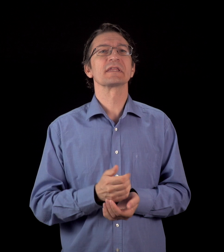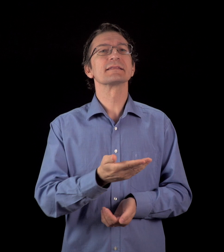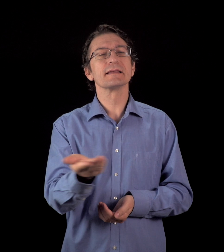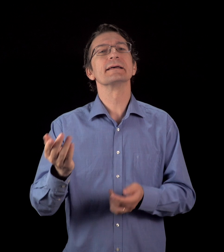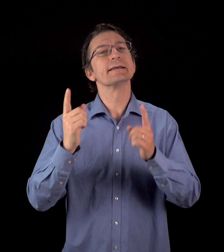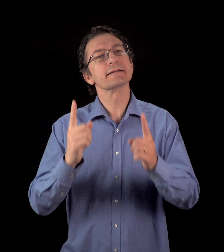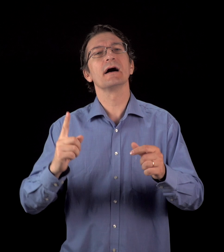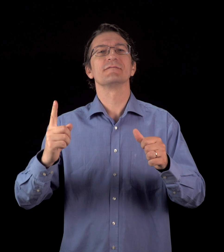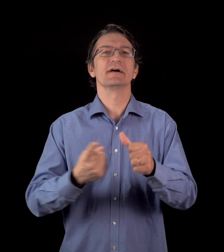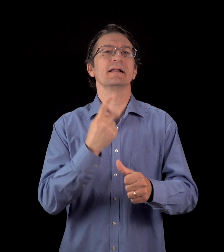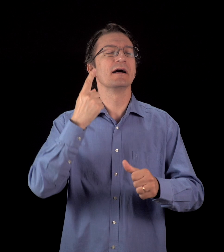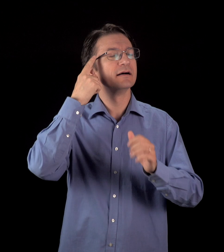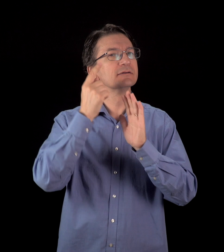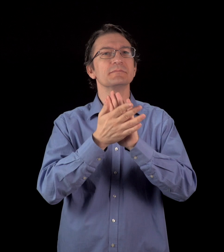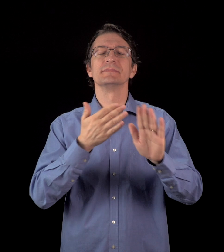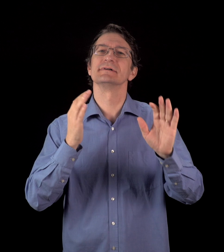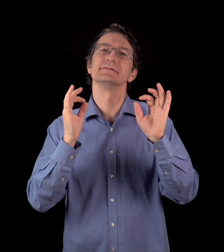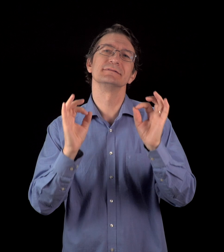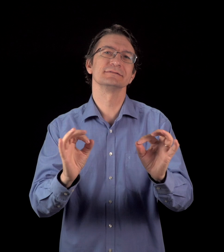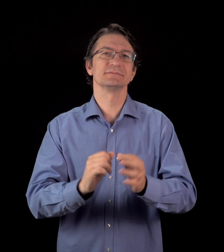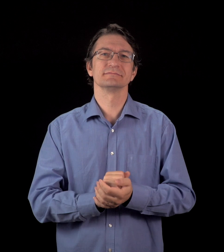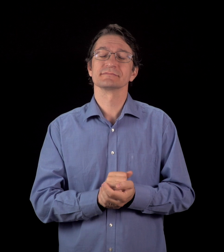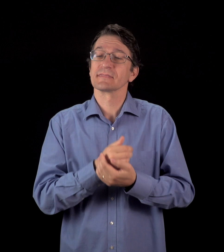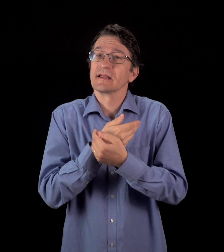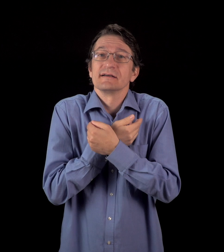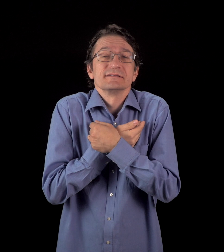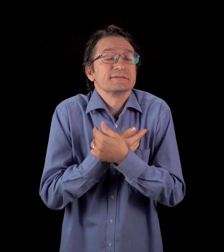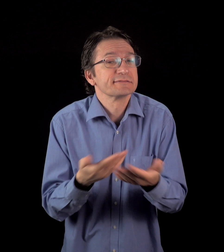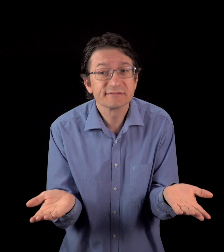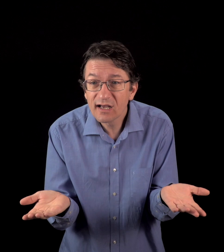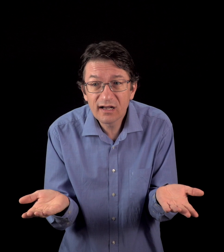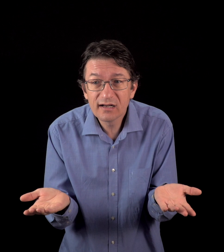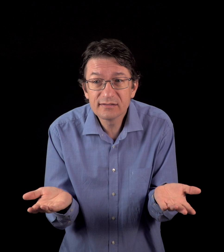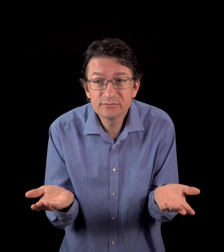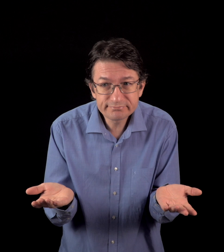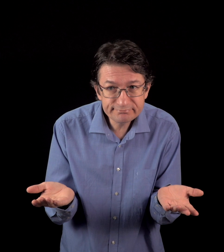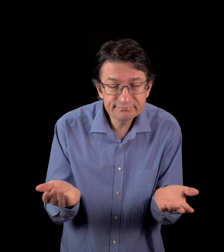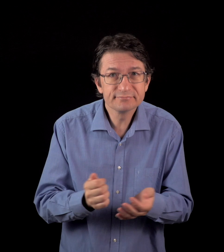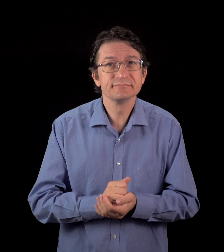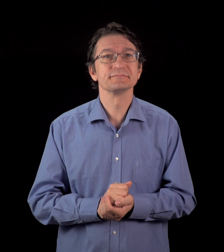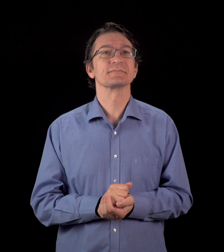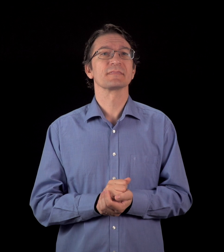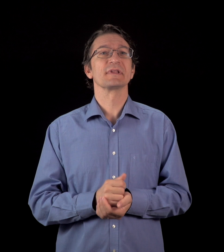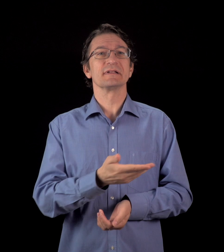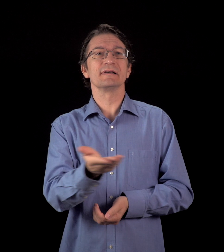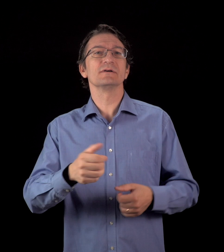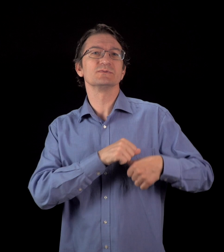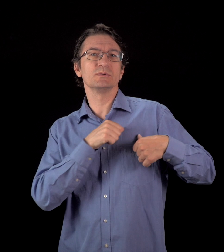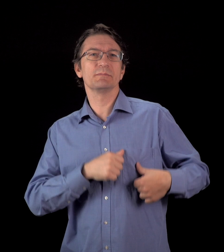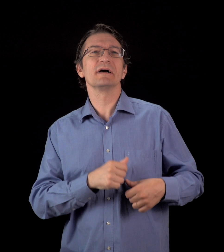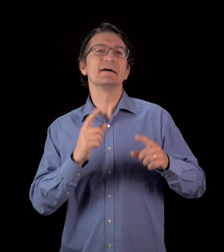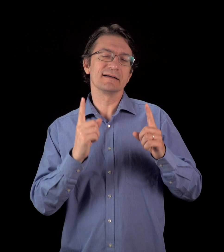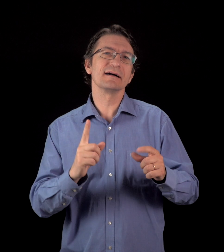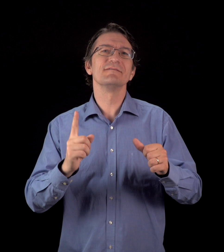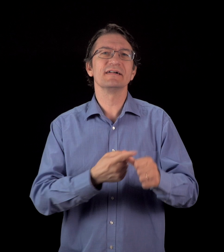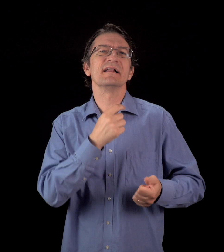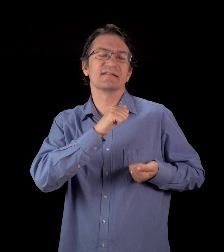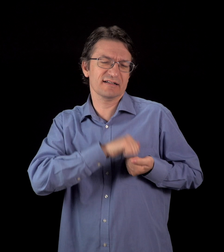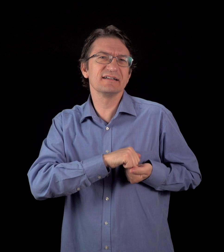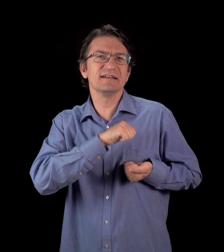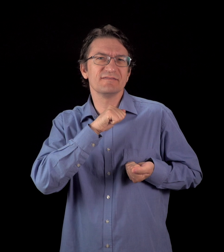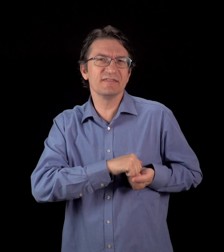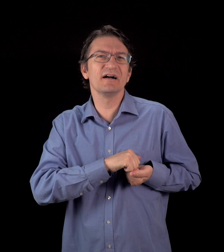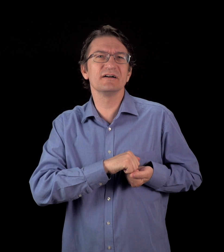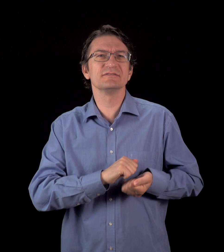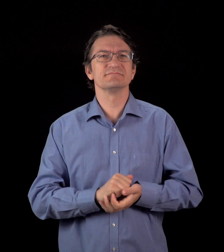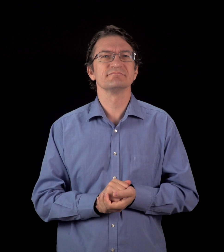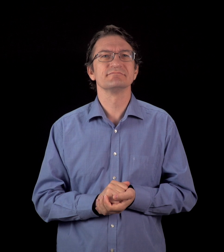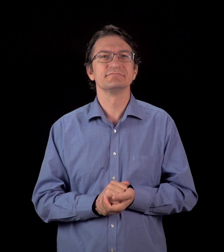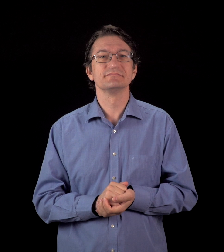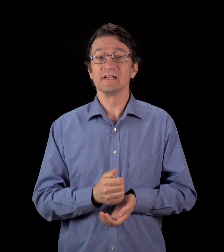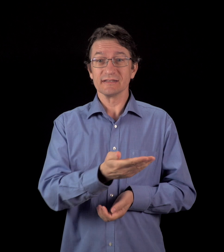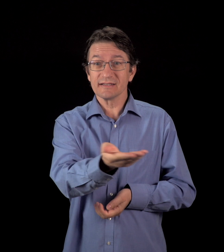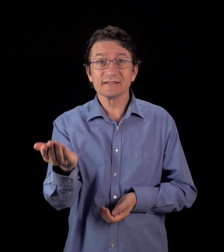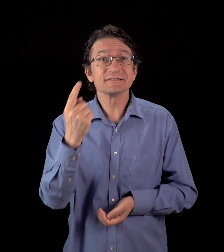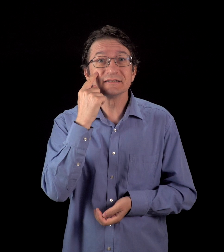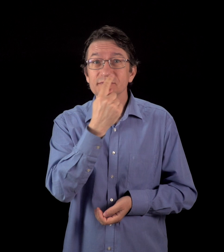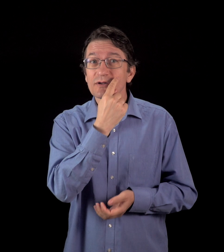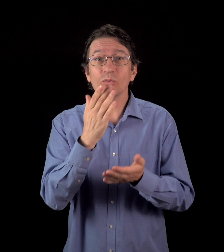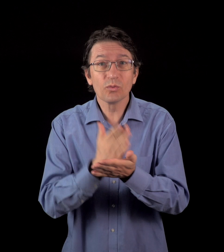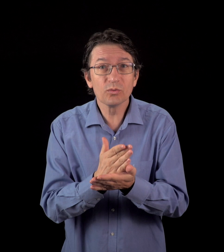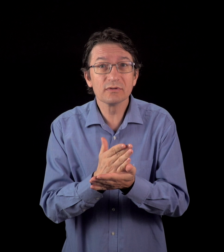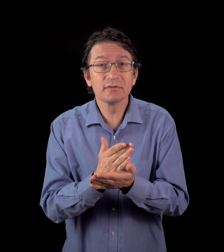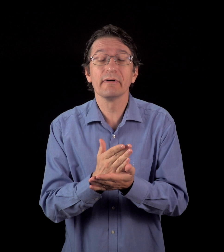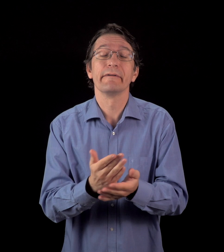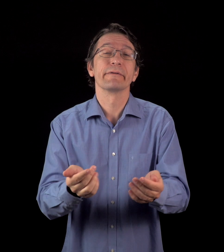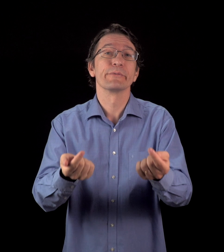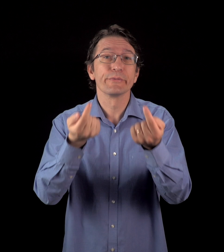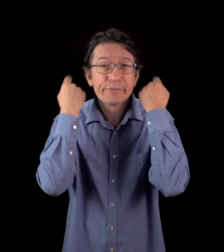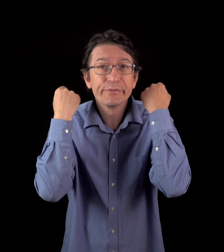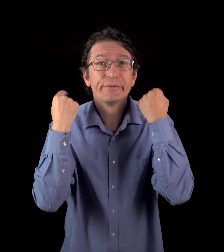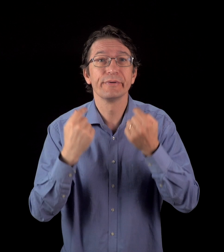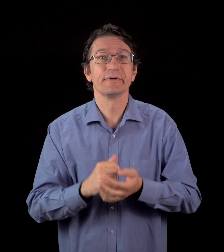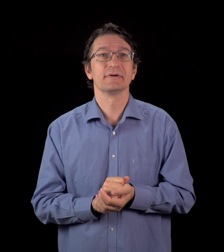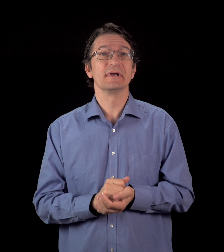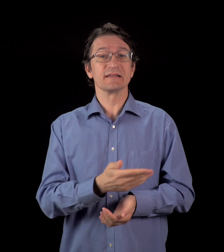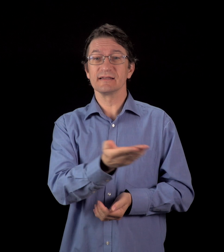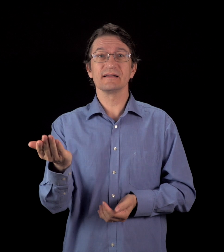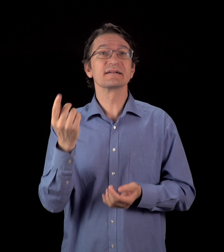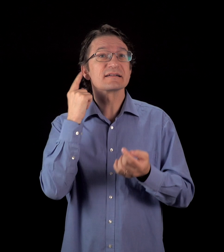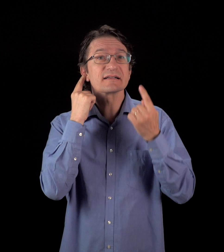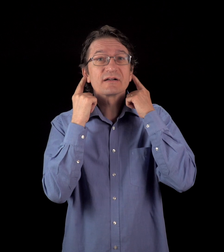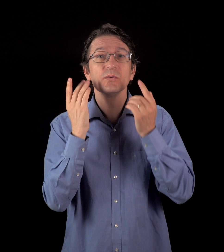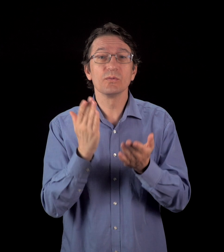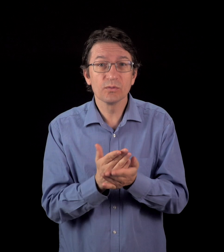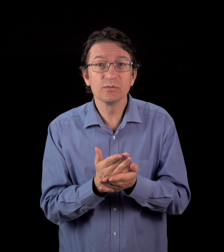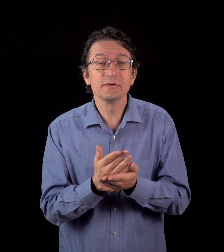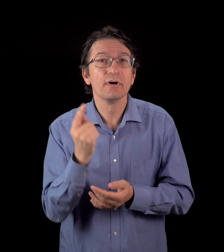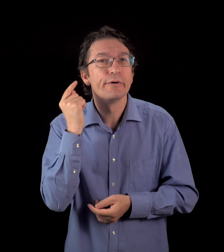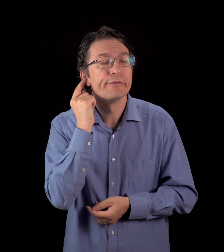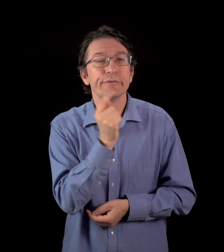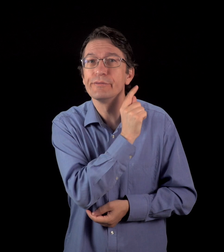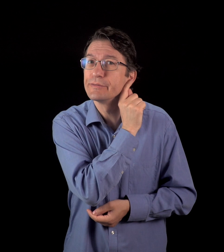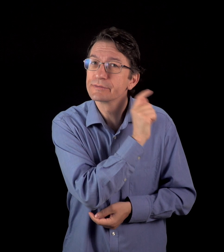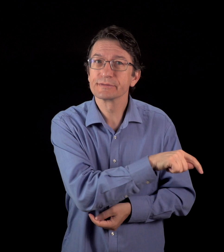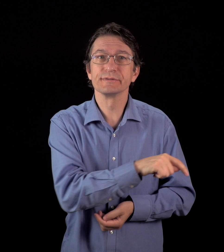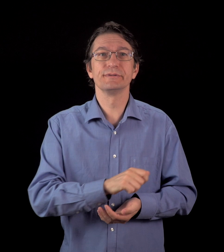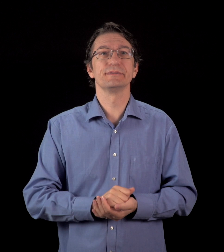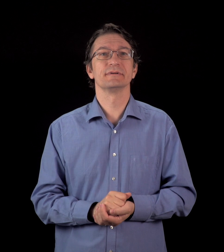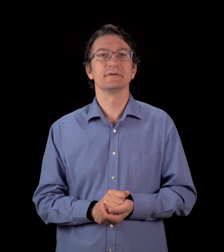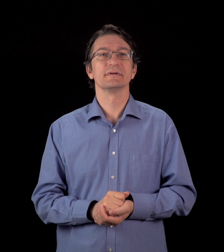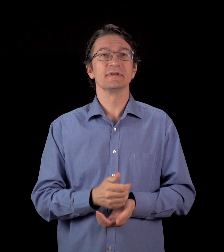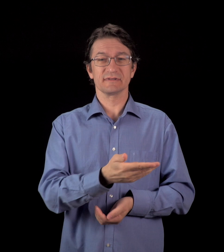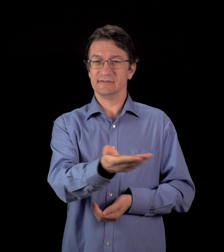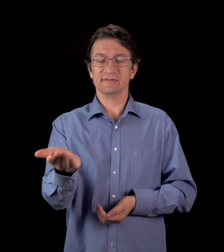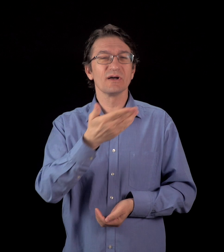‘Having eyes, do you not see? And having ears, do you not hear?’ And do you not remember?